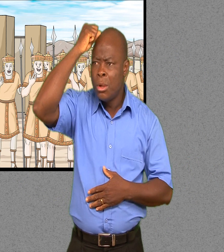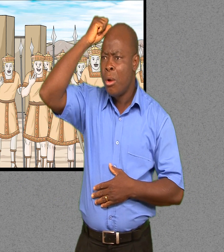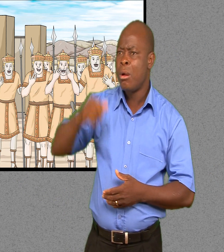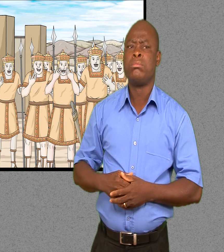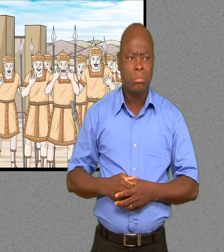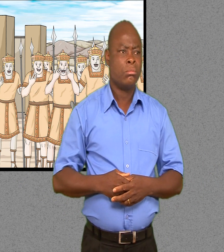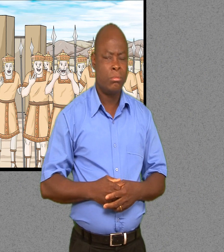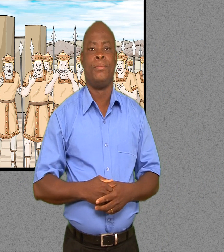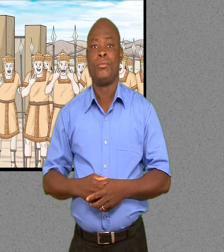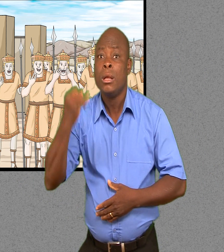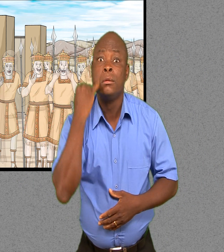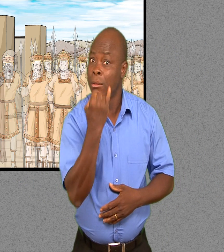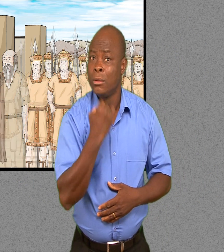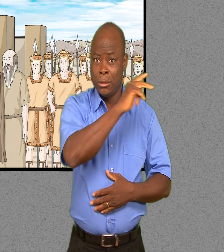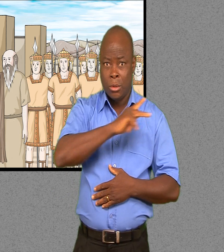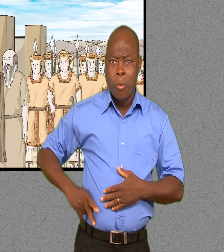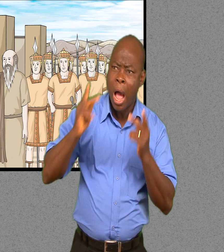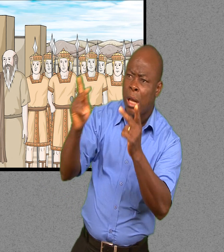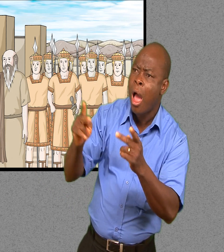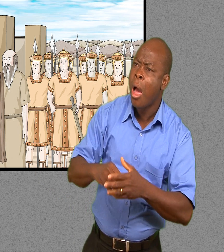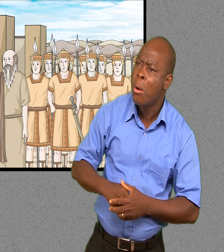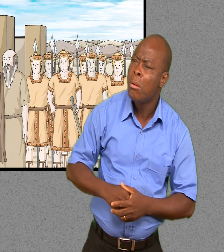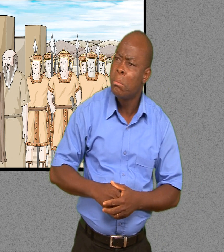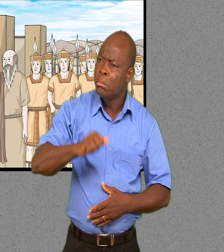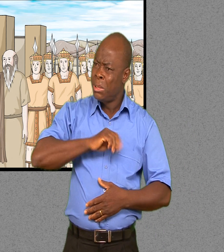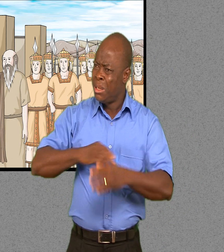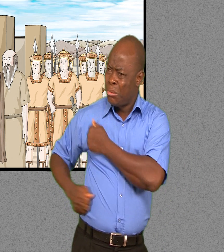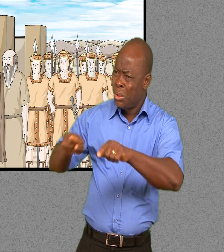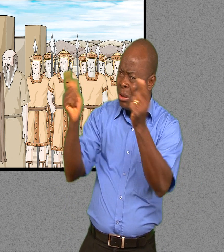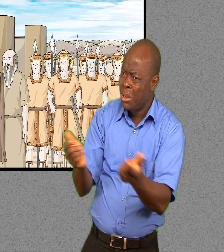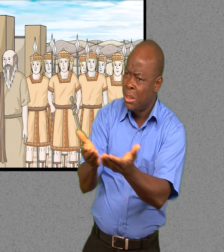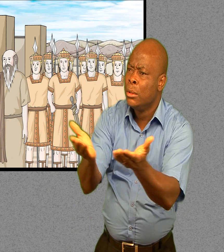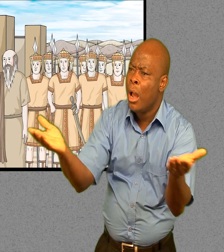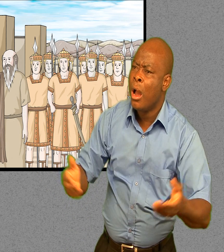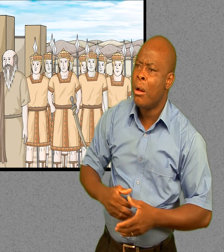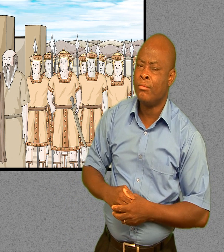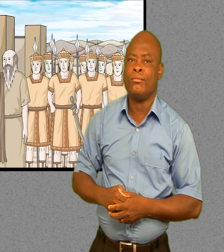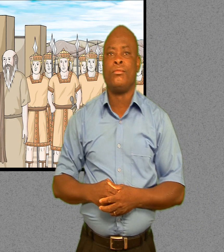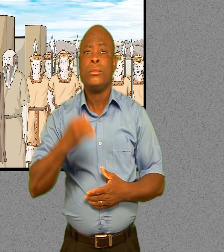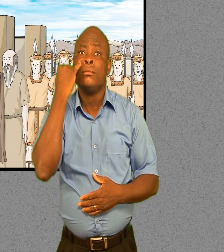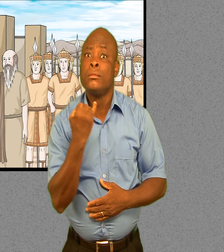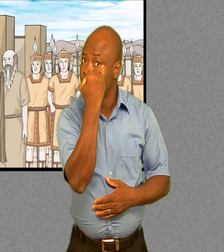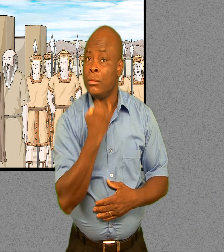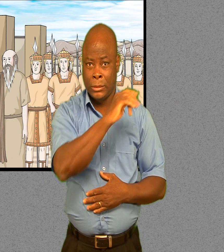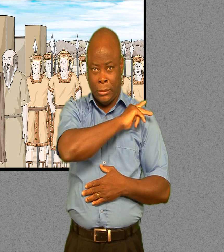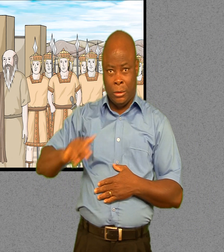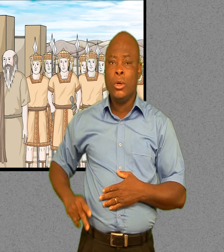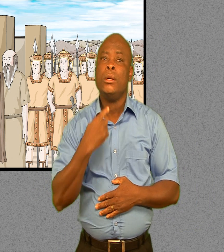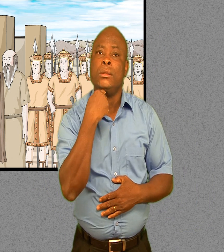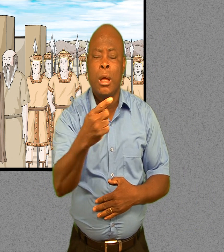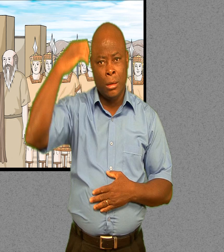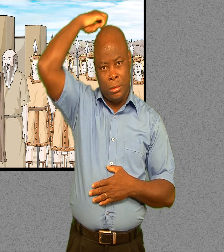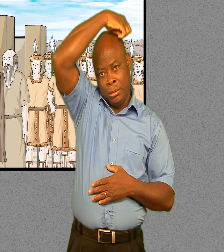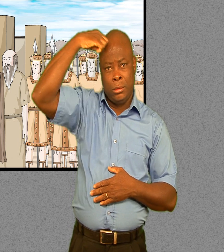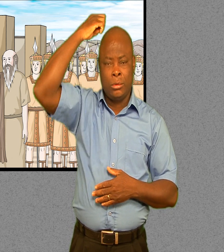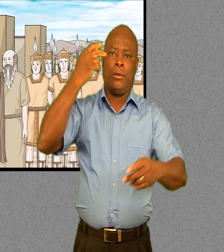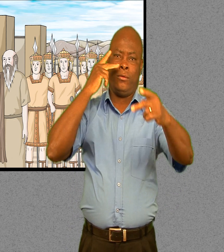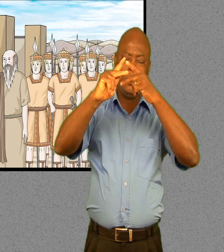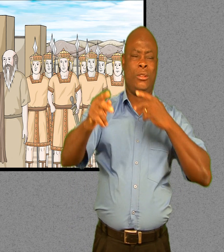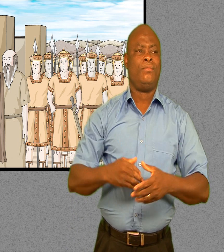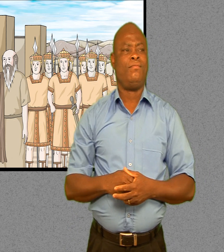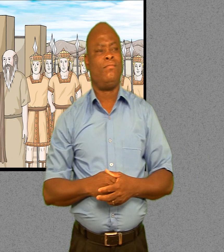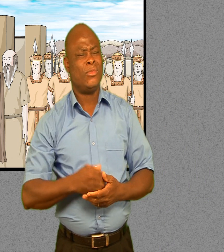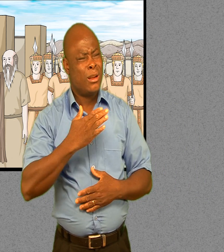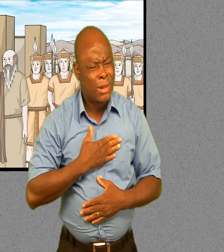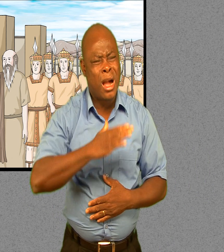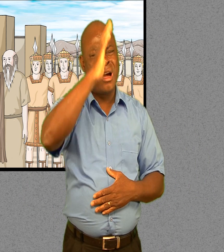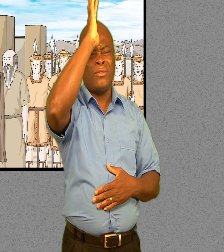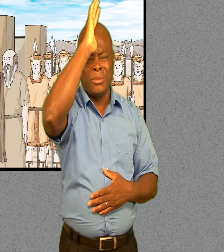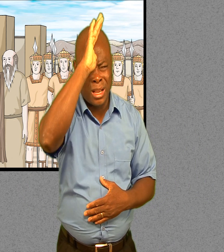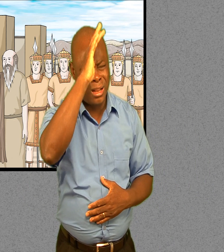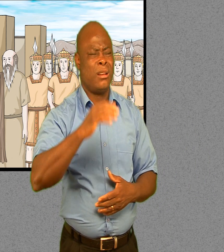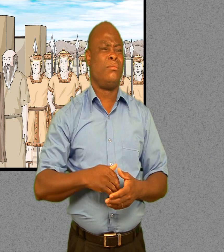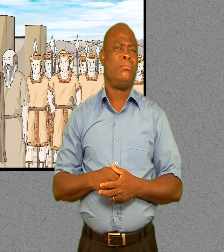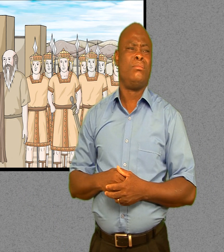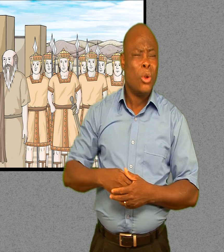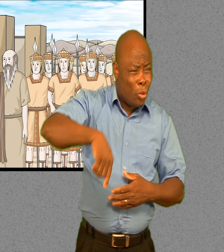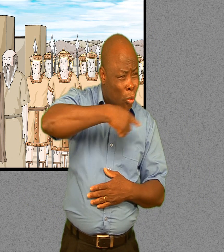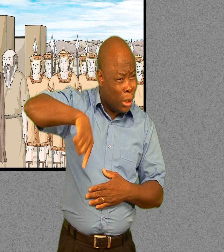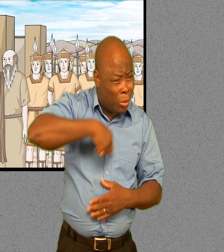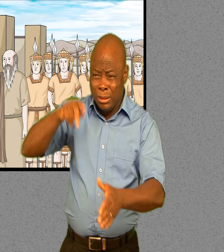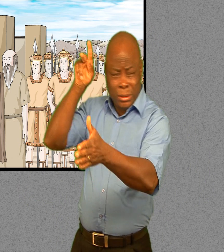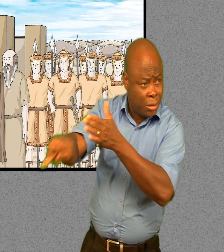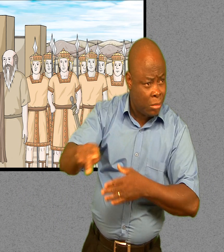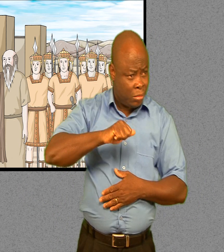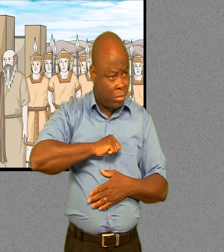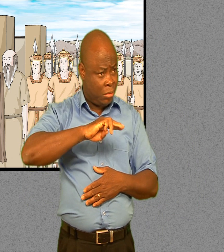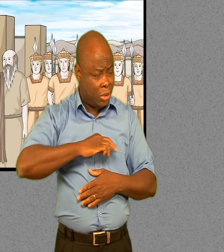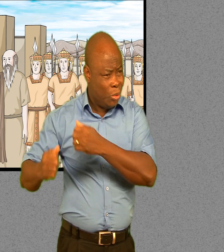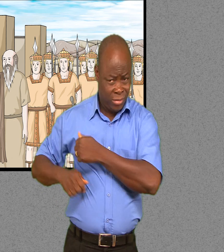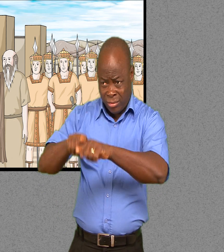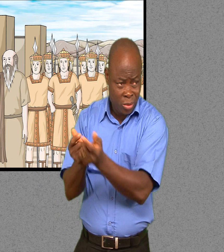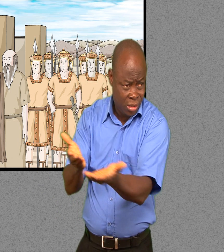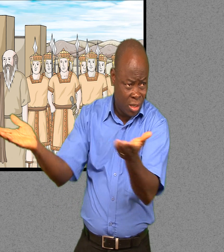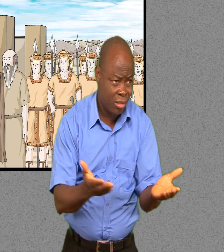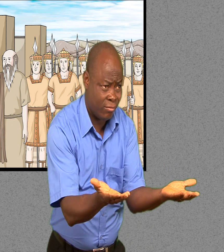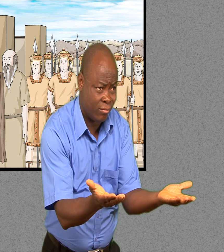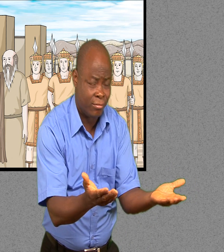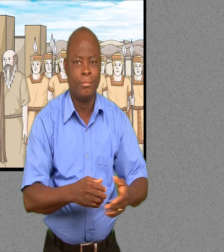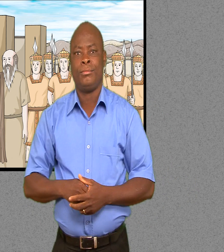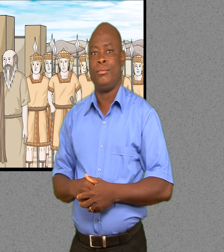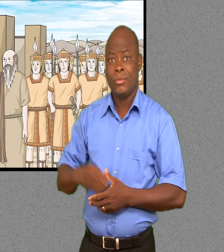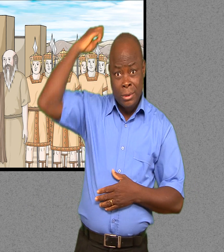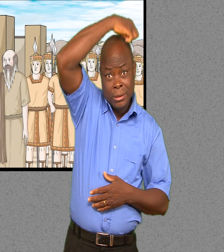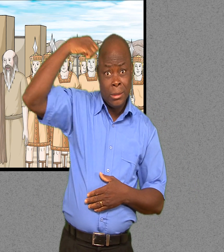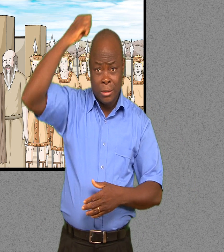And when the king of Israel saw them, he asked Elisha, “My father, shall I kill them?